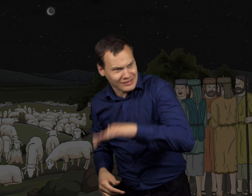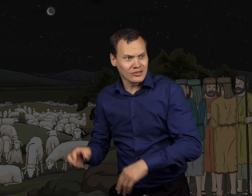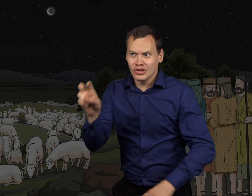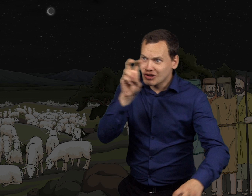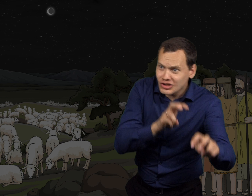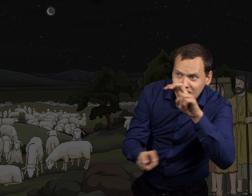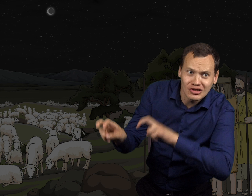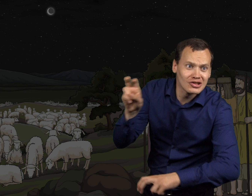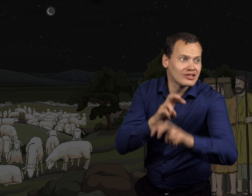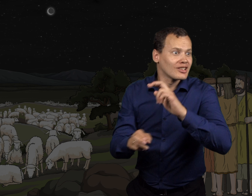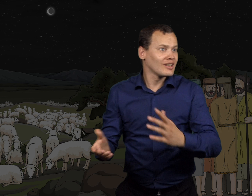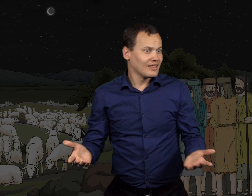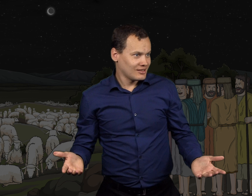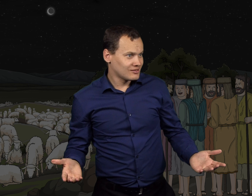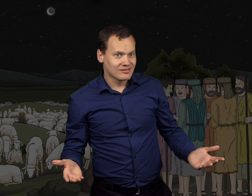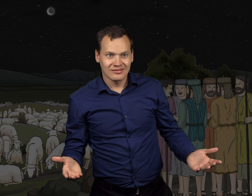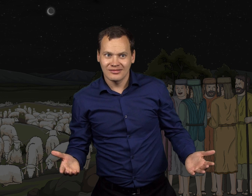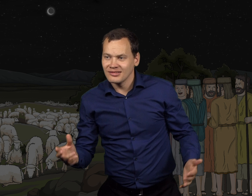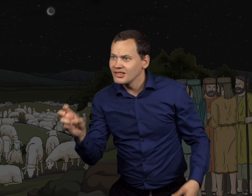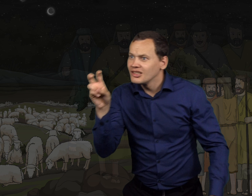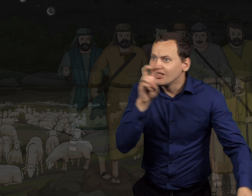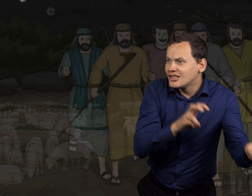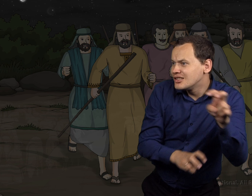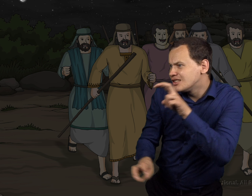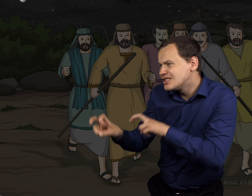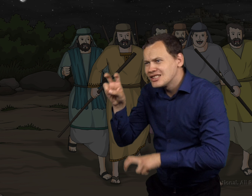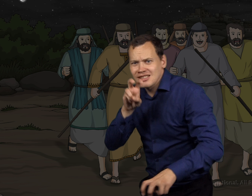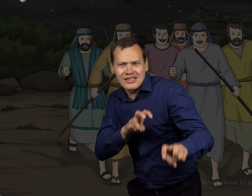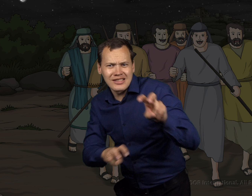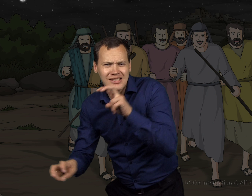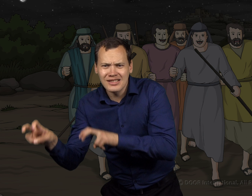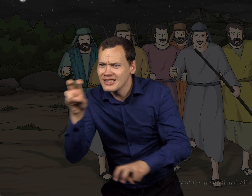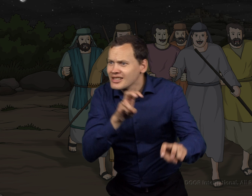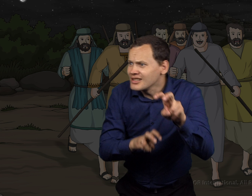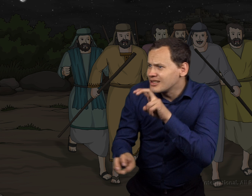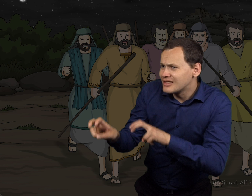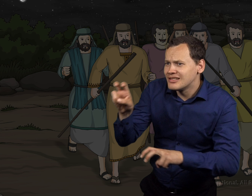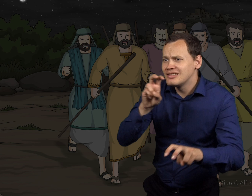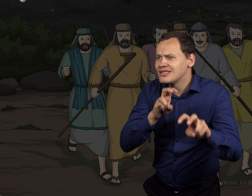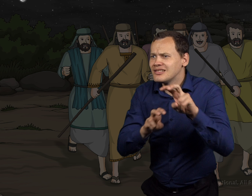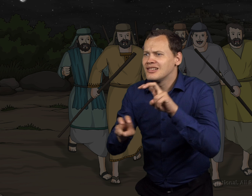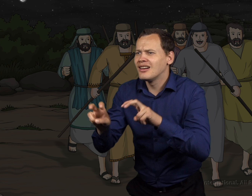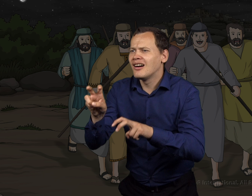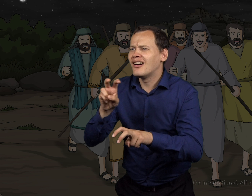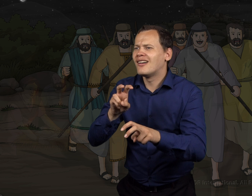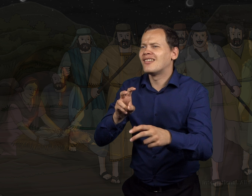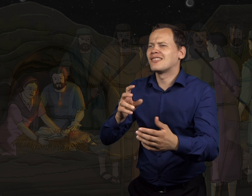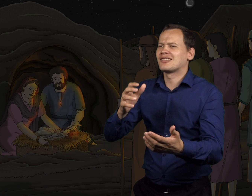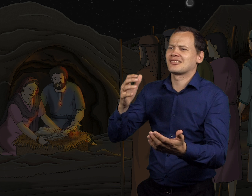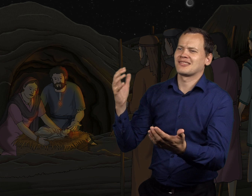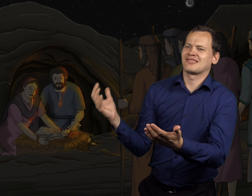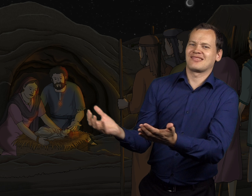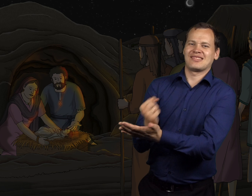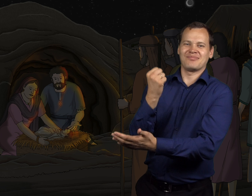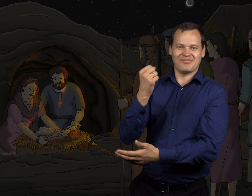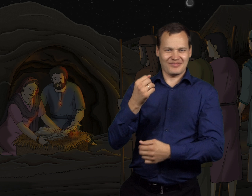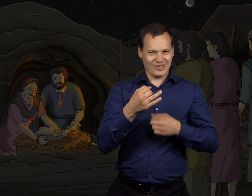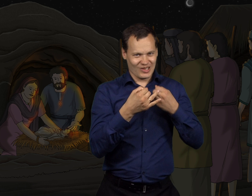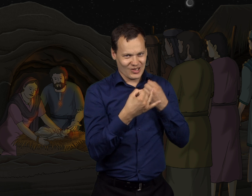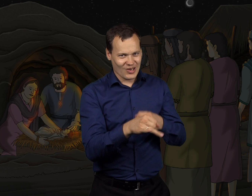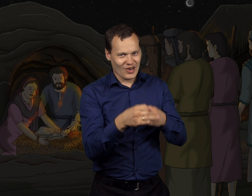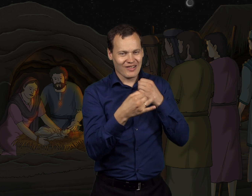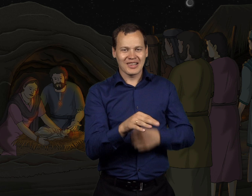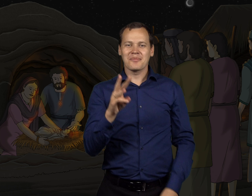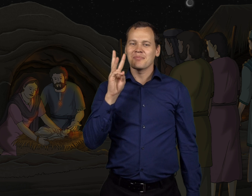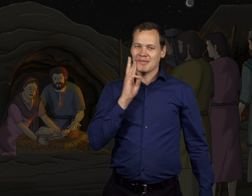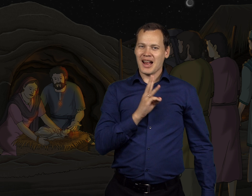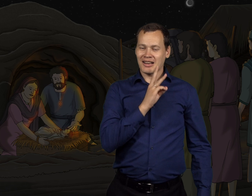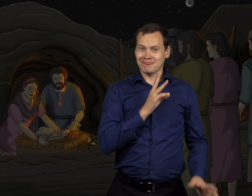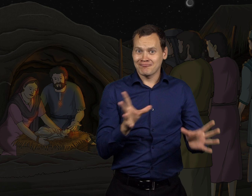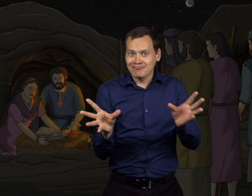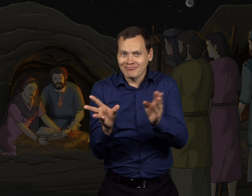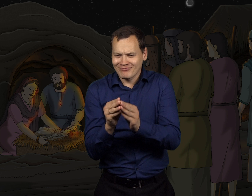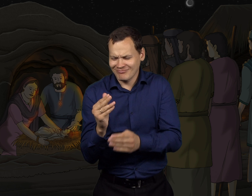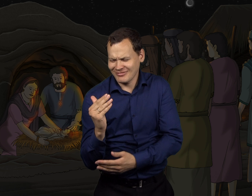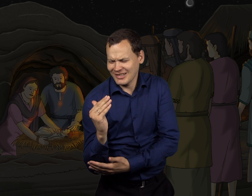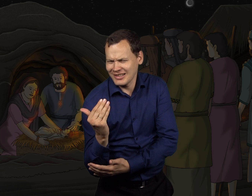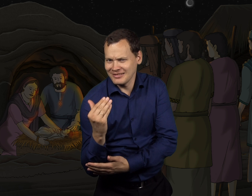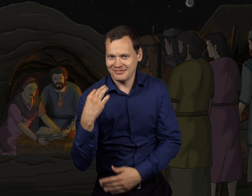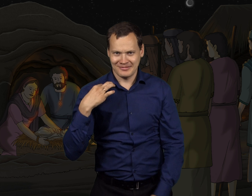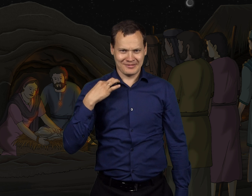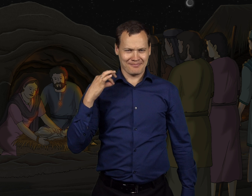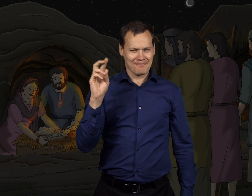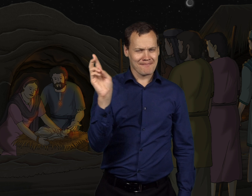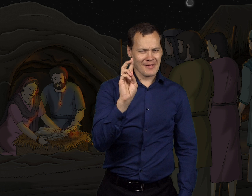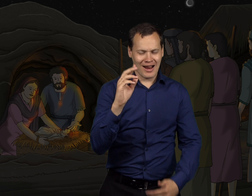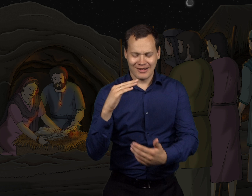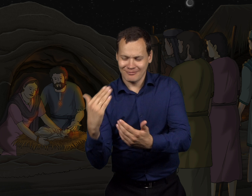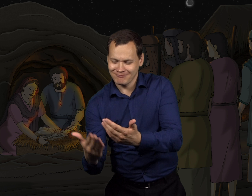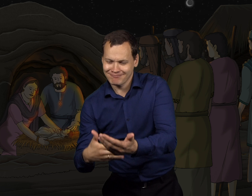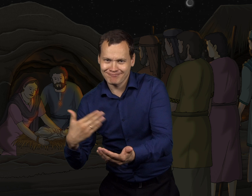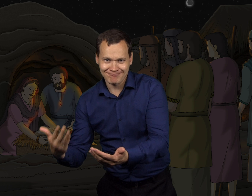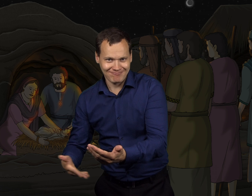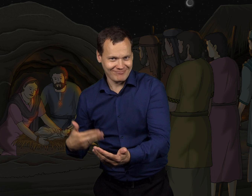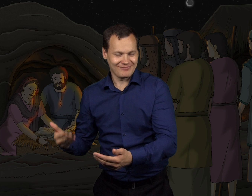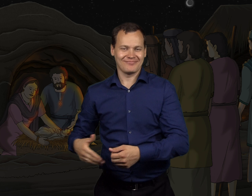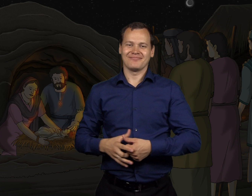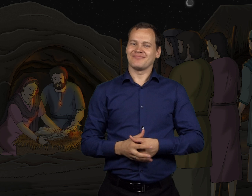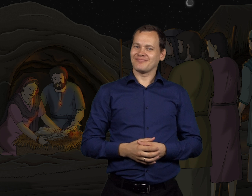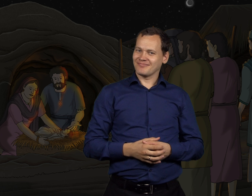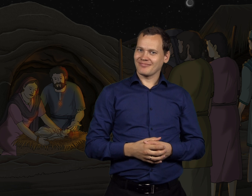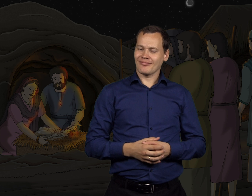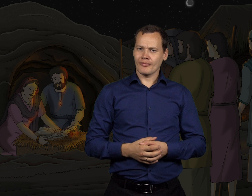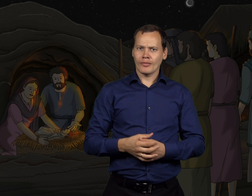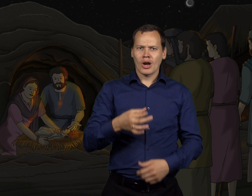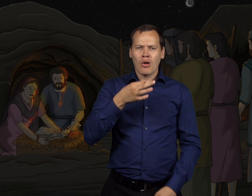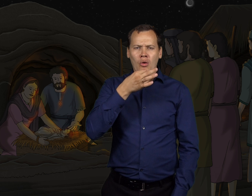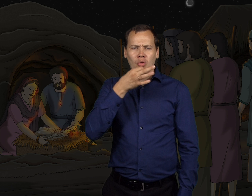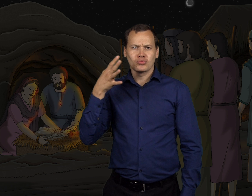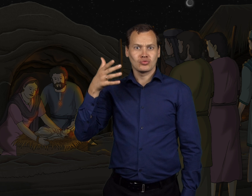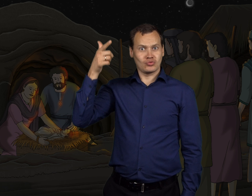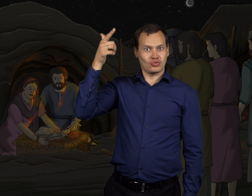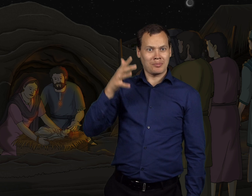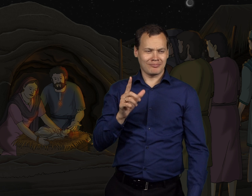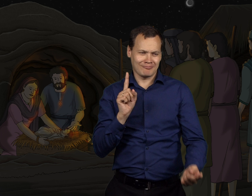So they hurried off and found Mary and Joseph and the Baby, who was lying in the manger.